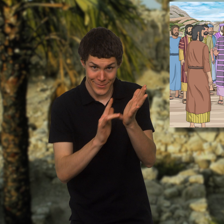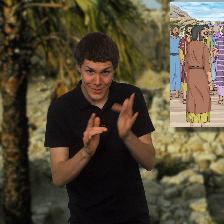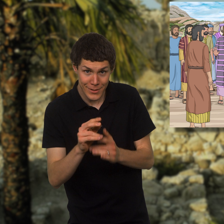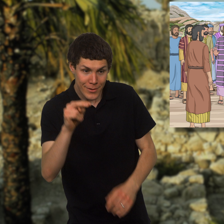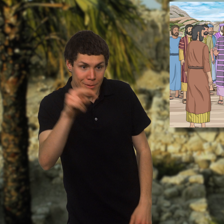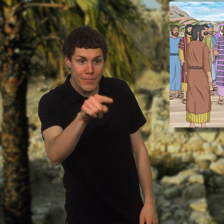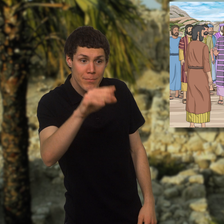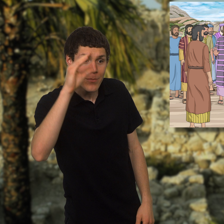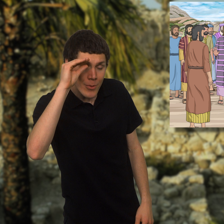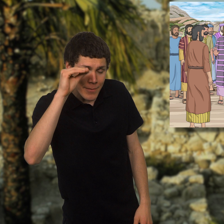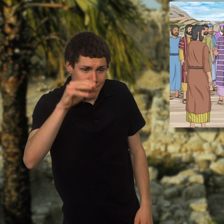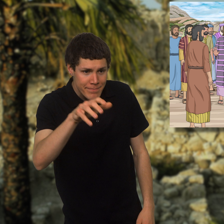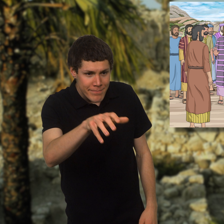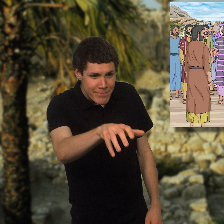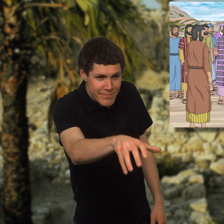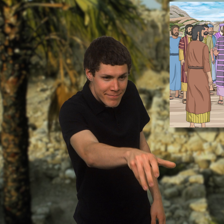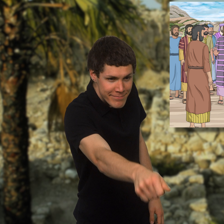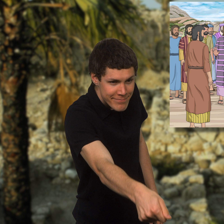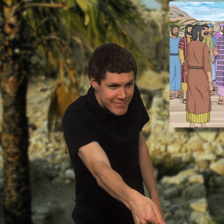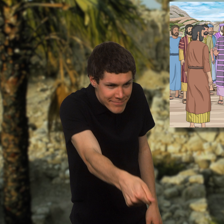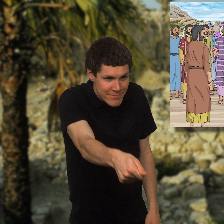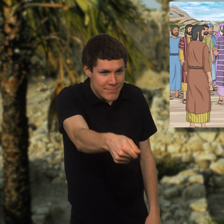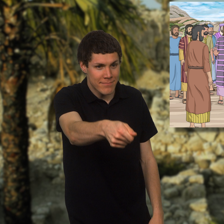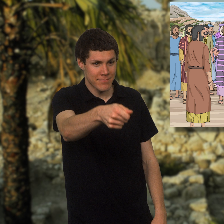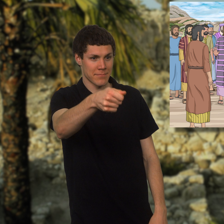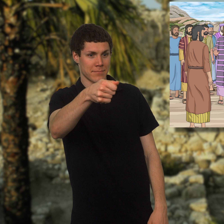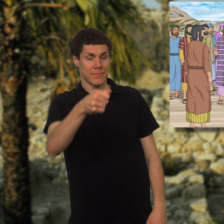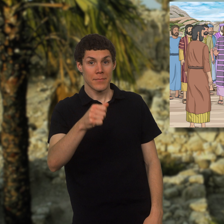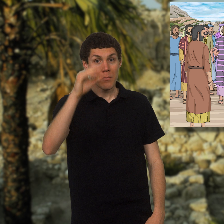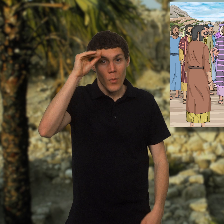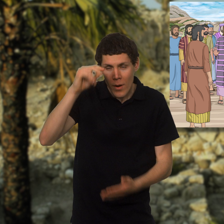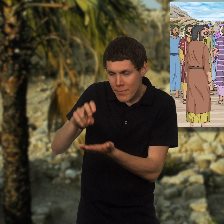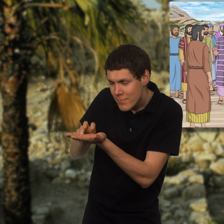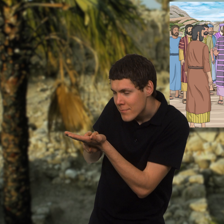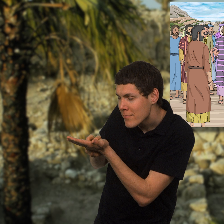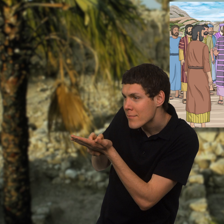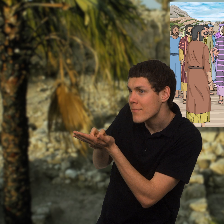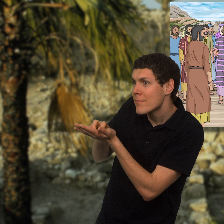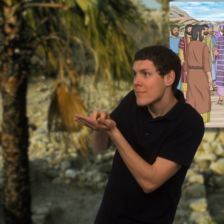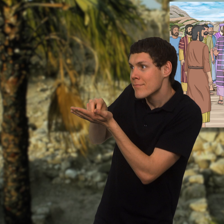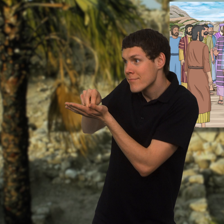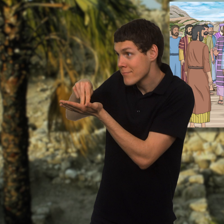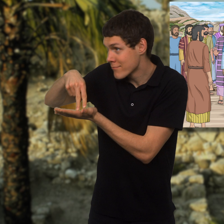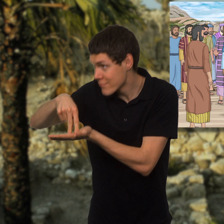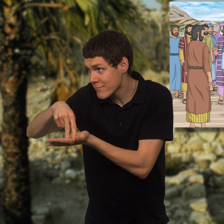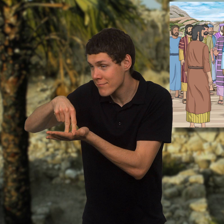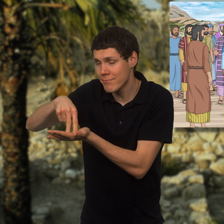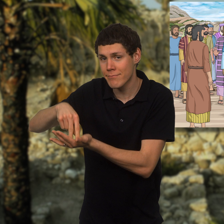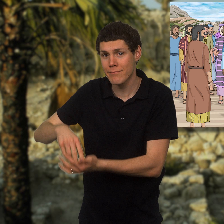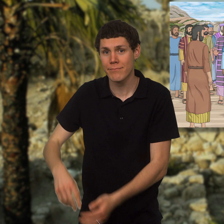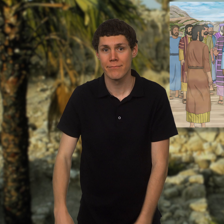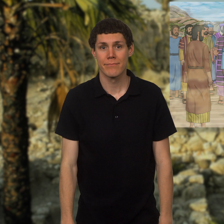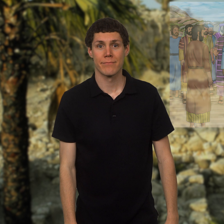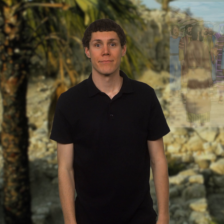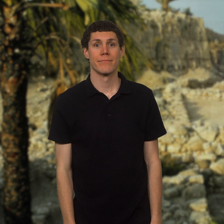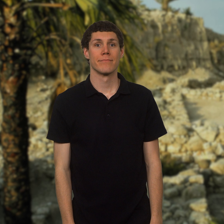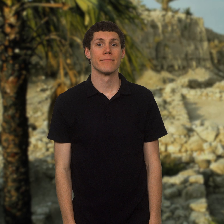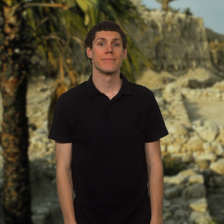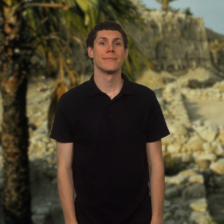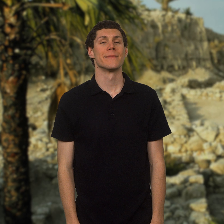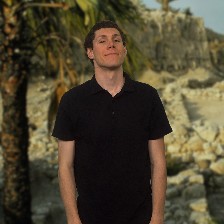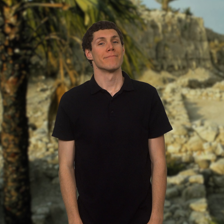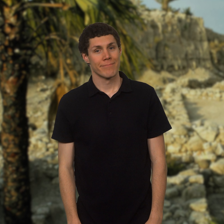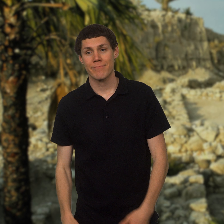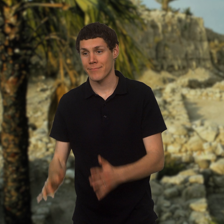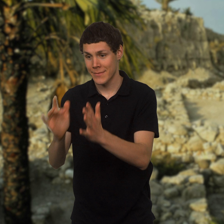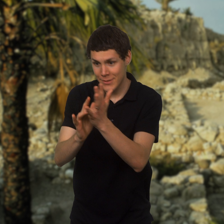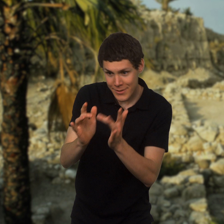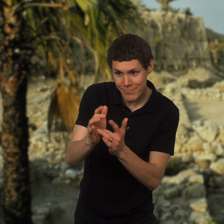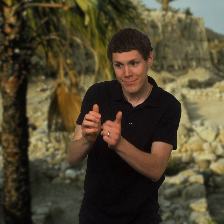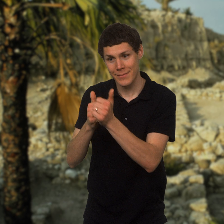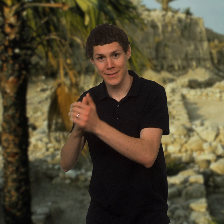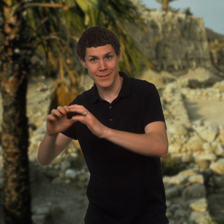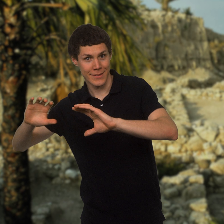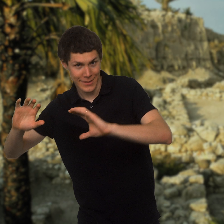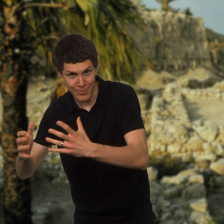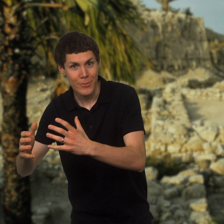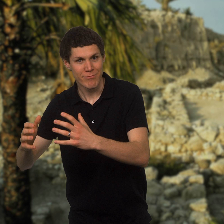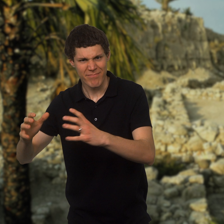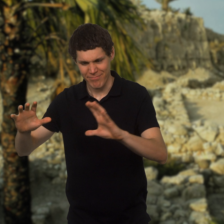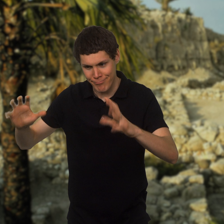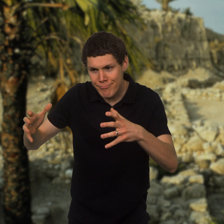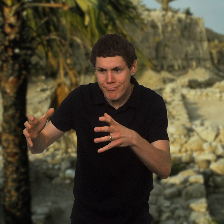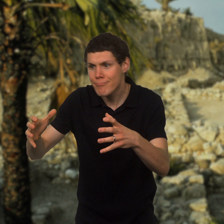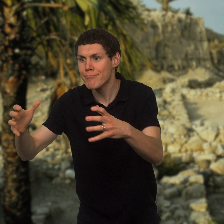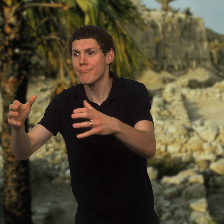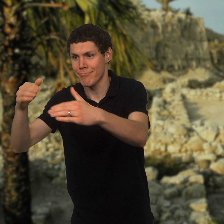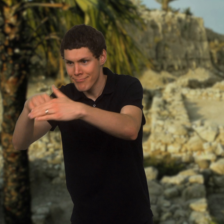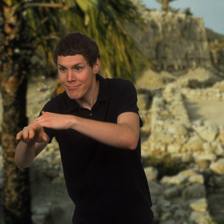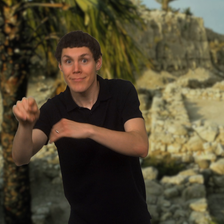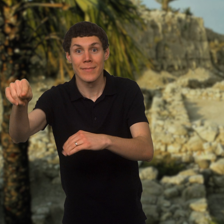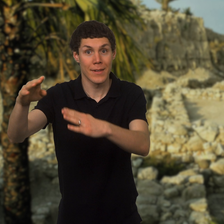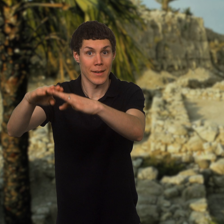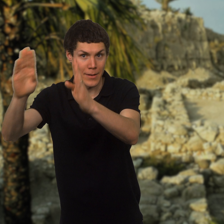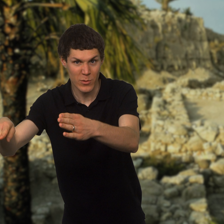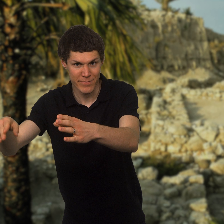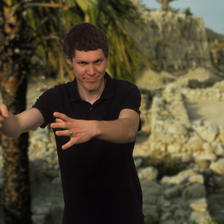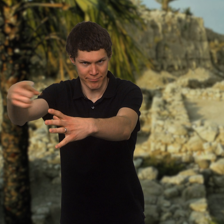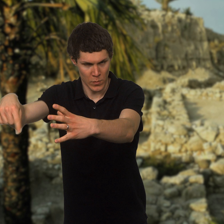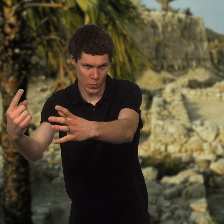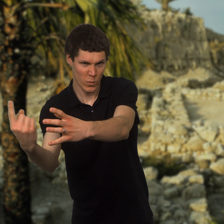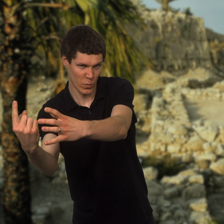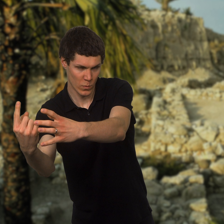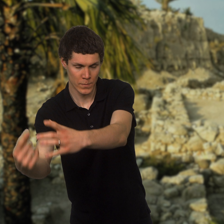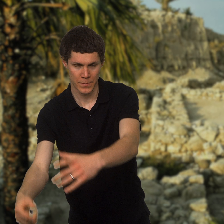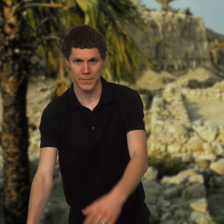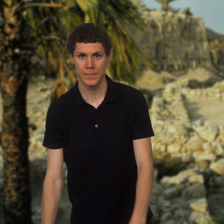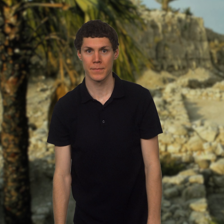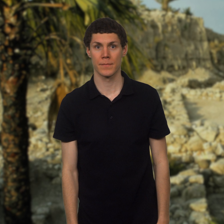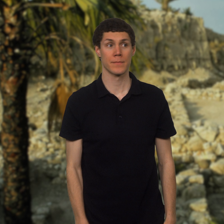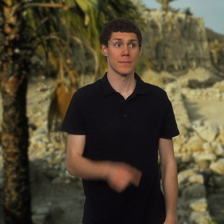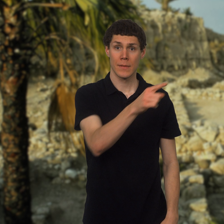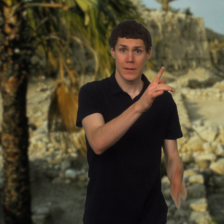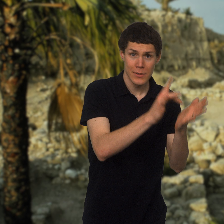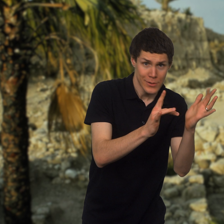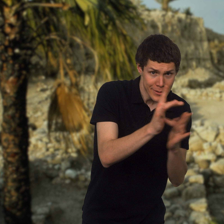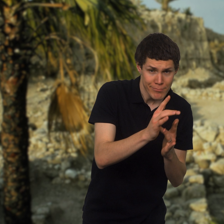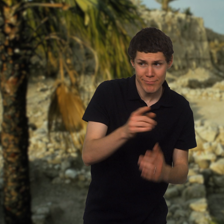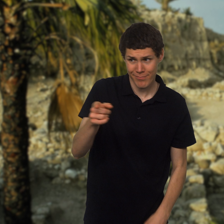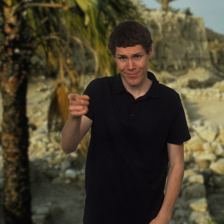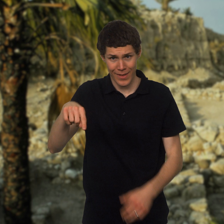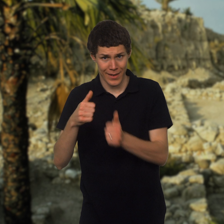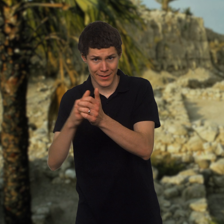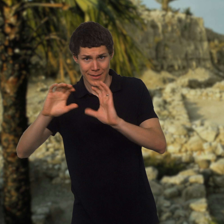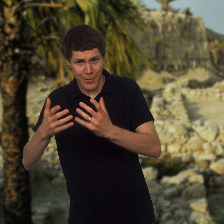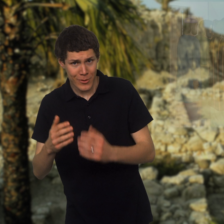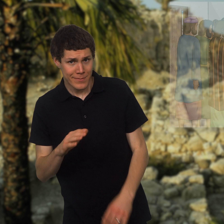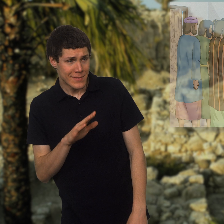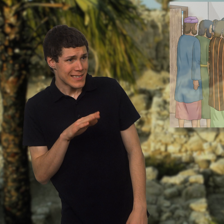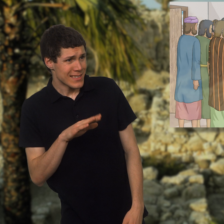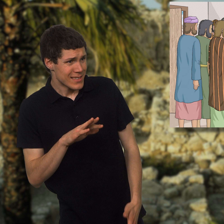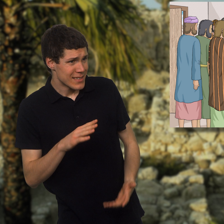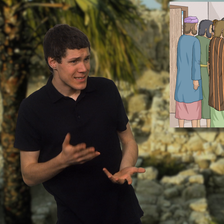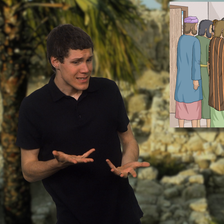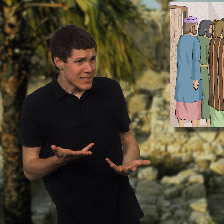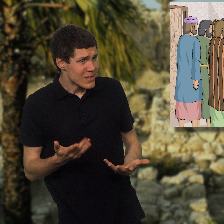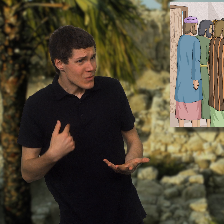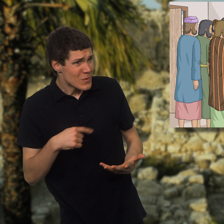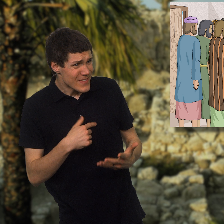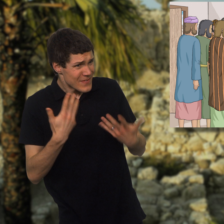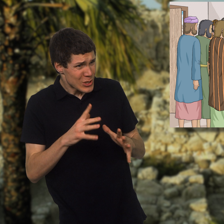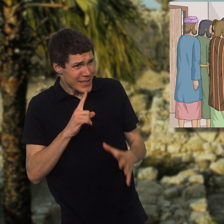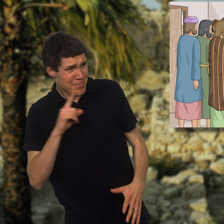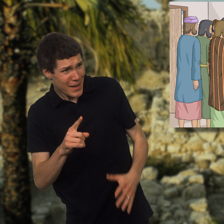But Jesus took him by the hand and helped him to his feet, and he stood up.